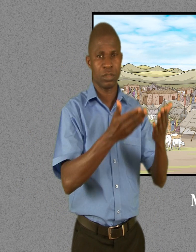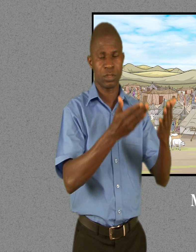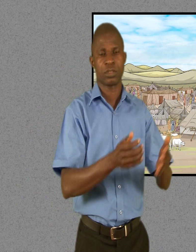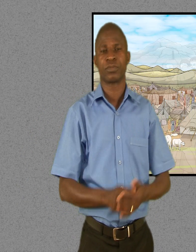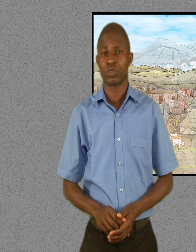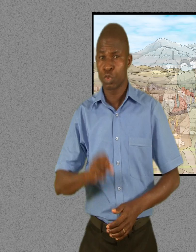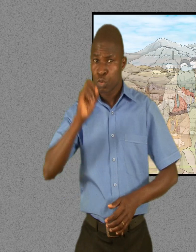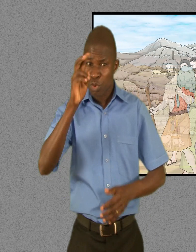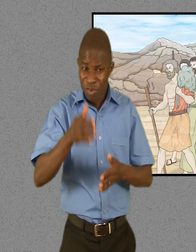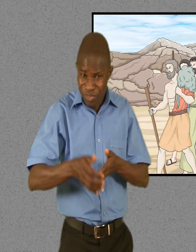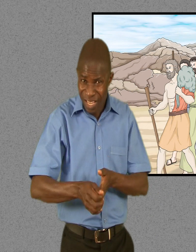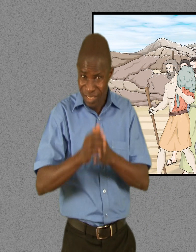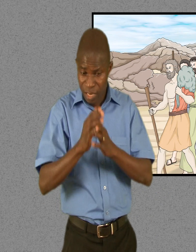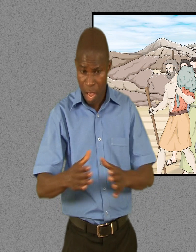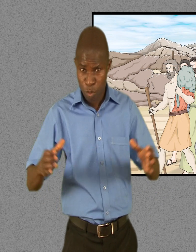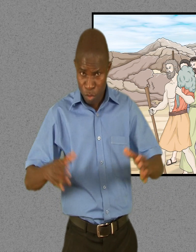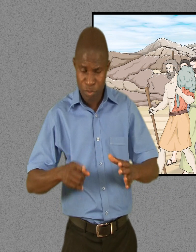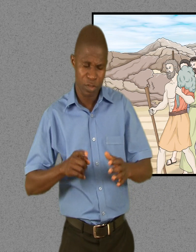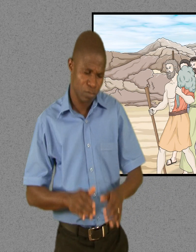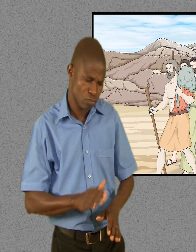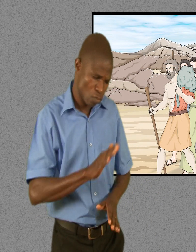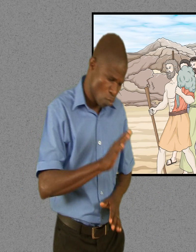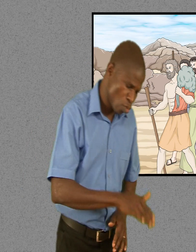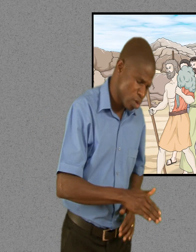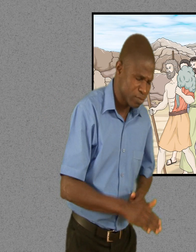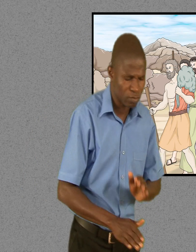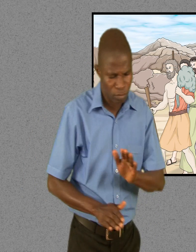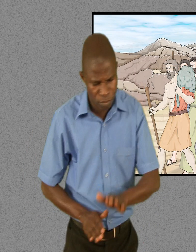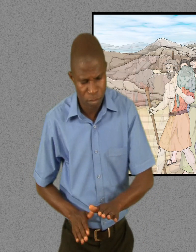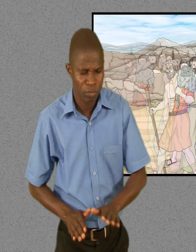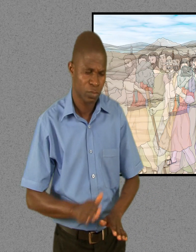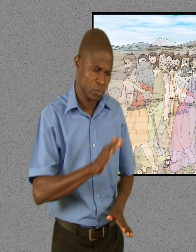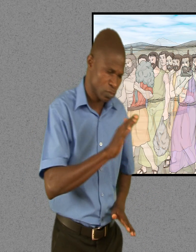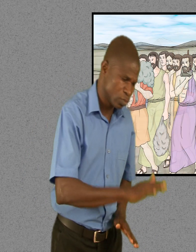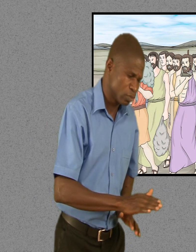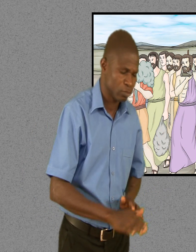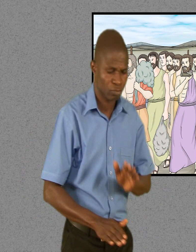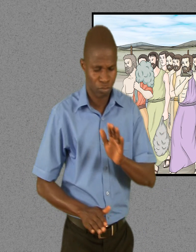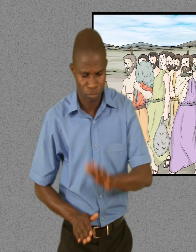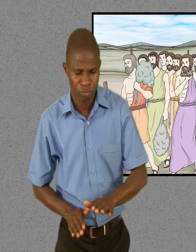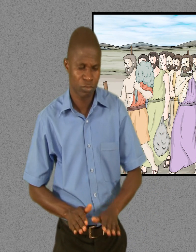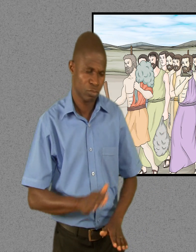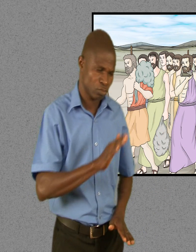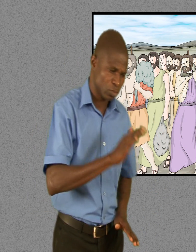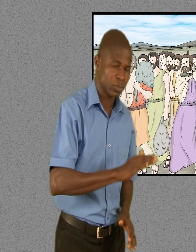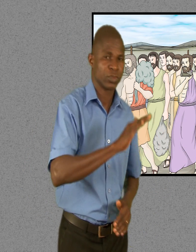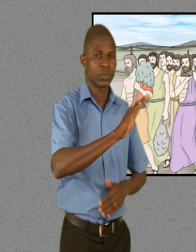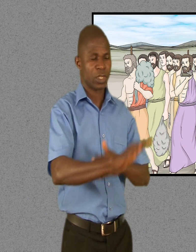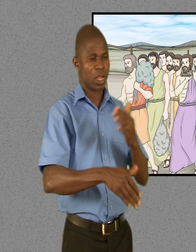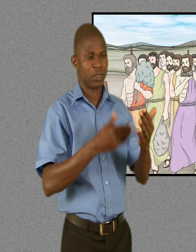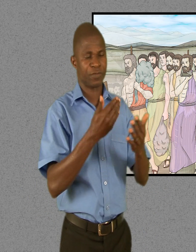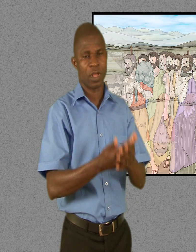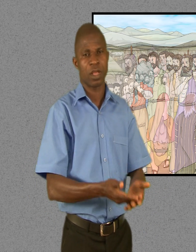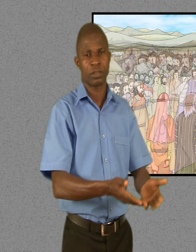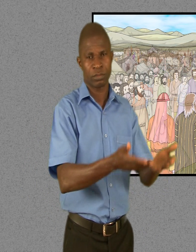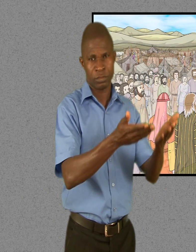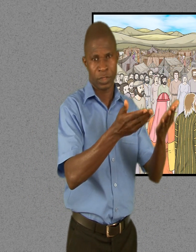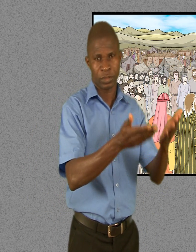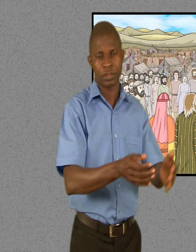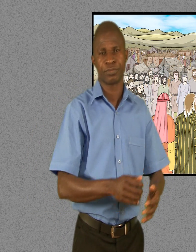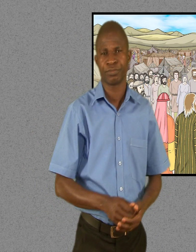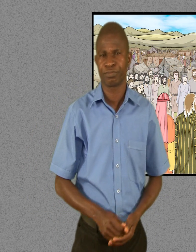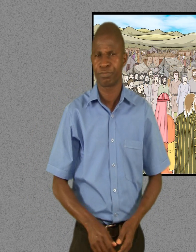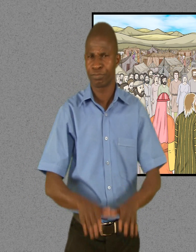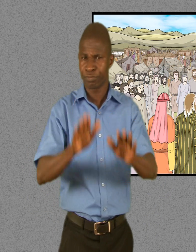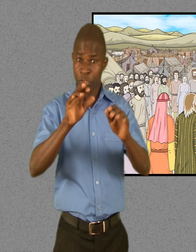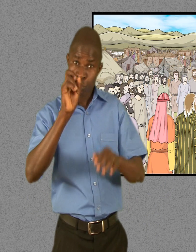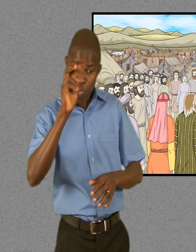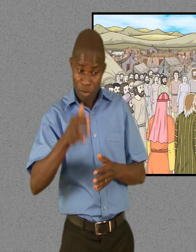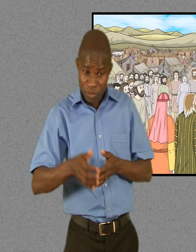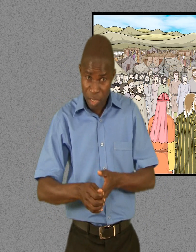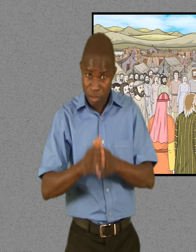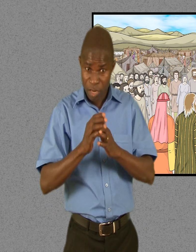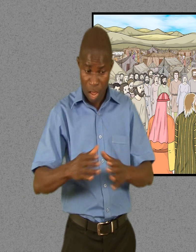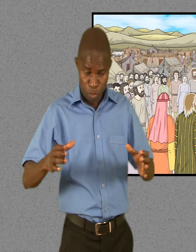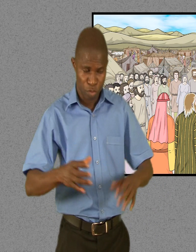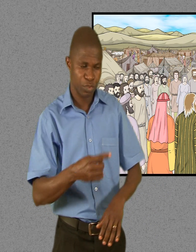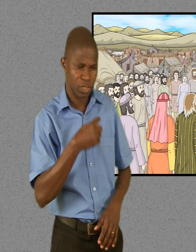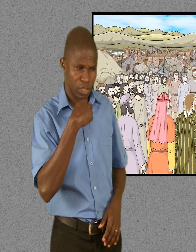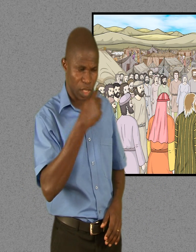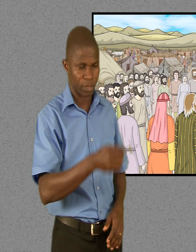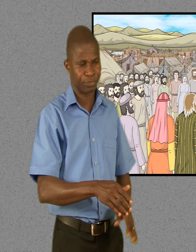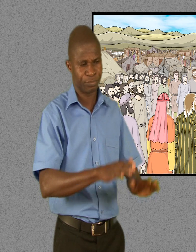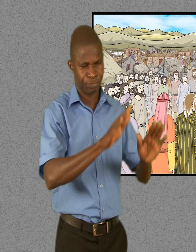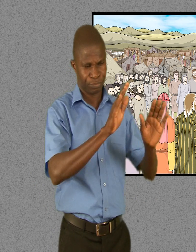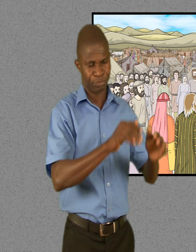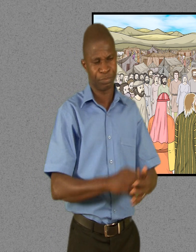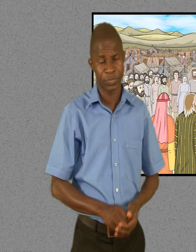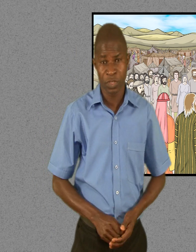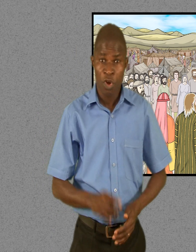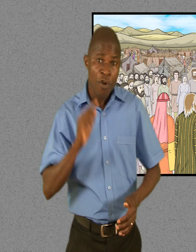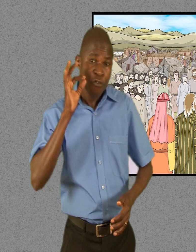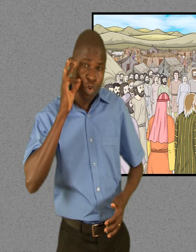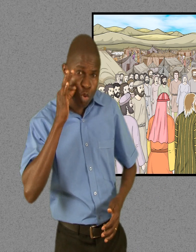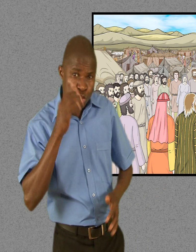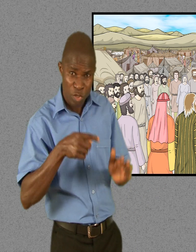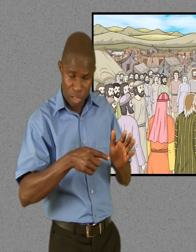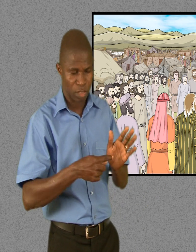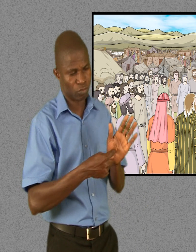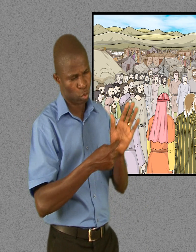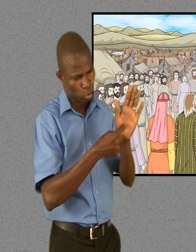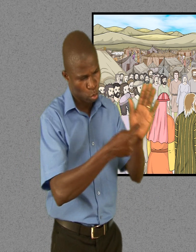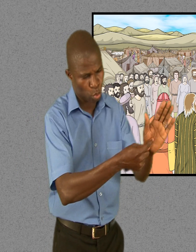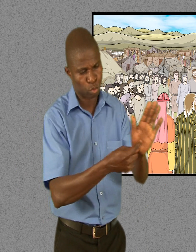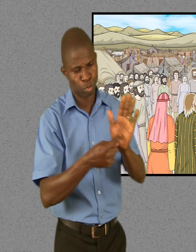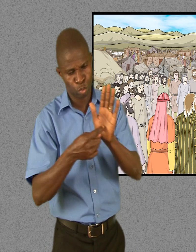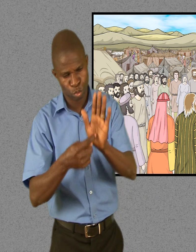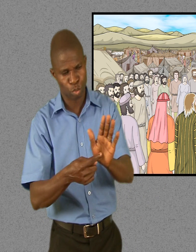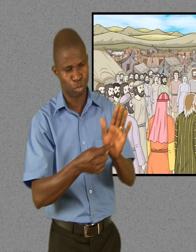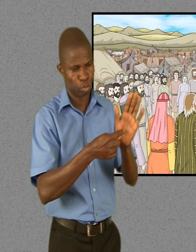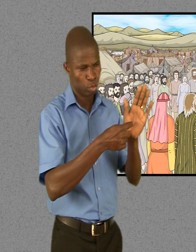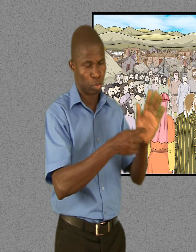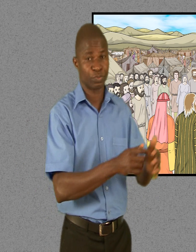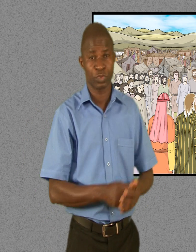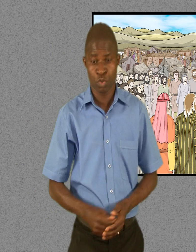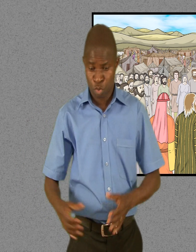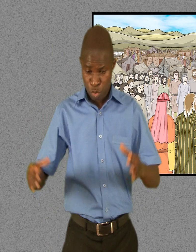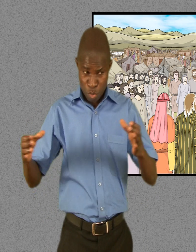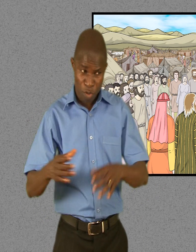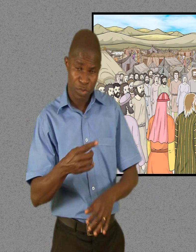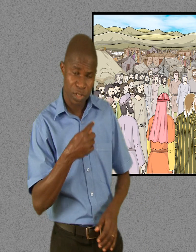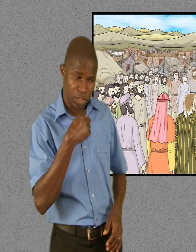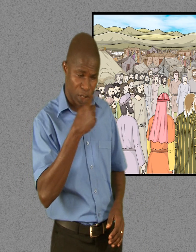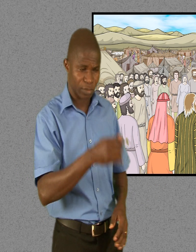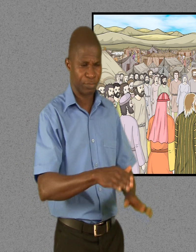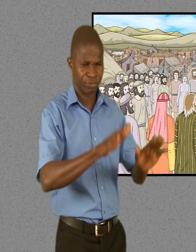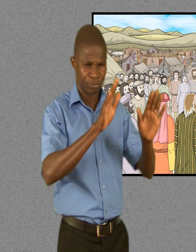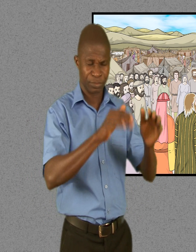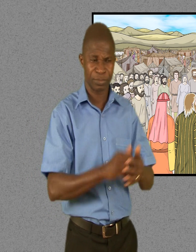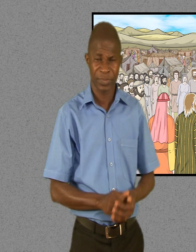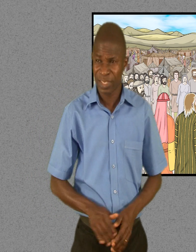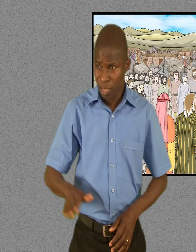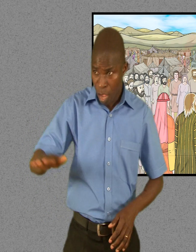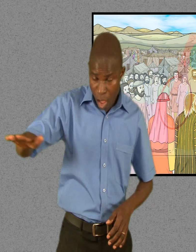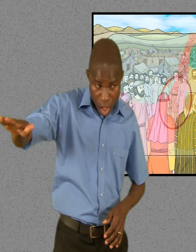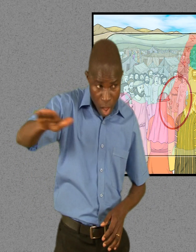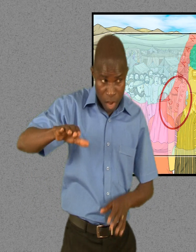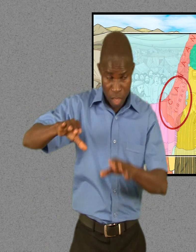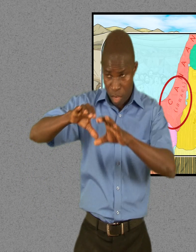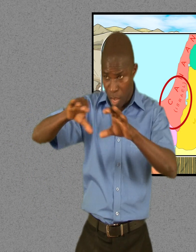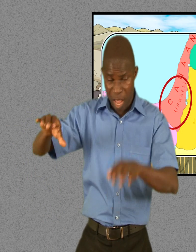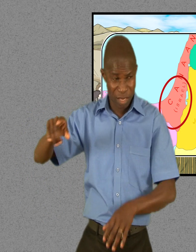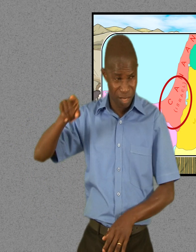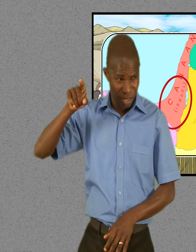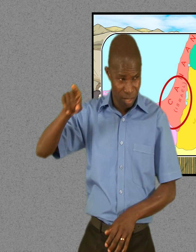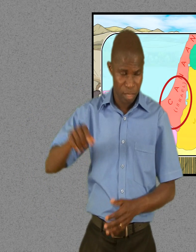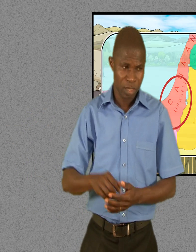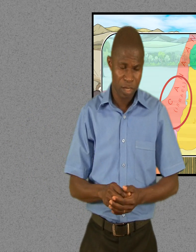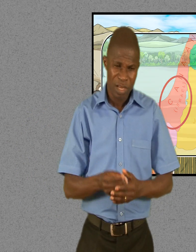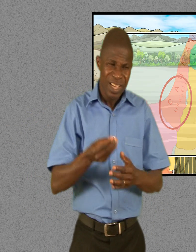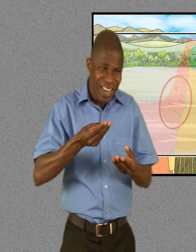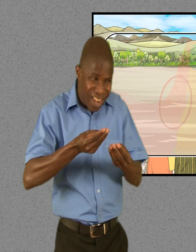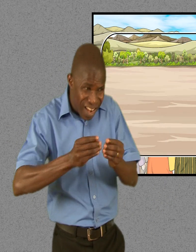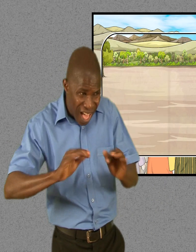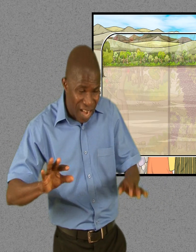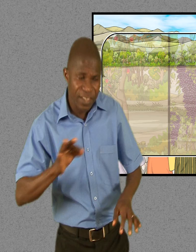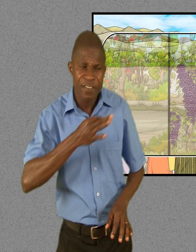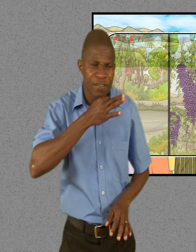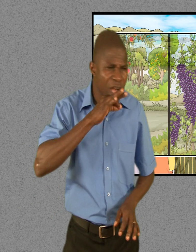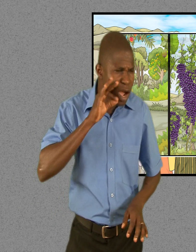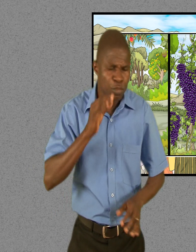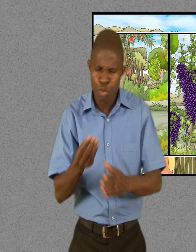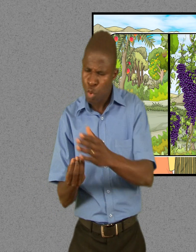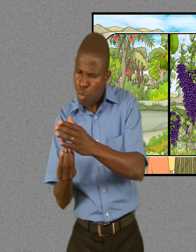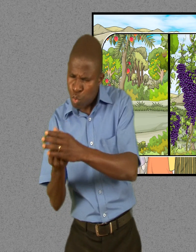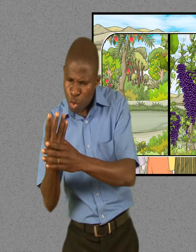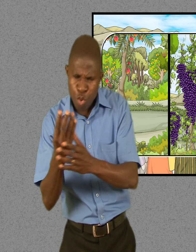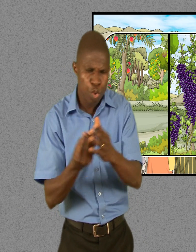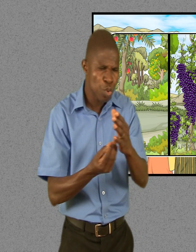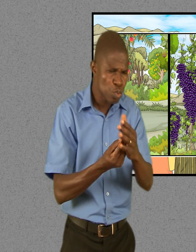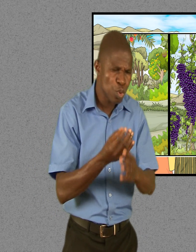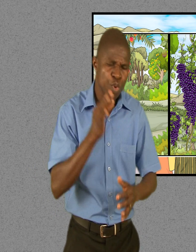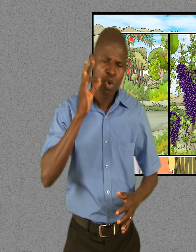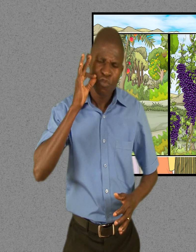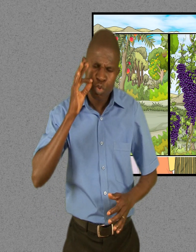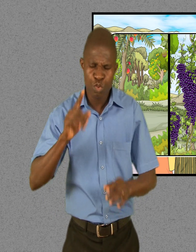And they gave this account to Moses: “We went into the land to which you sent us, and indeed, it is flowing with milk and honey.